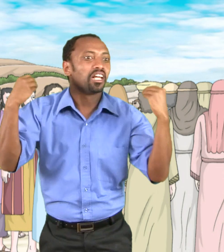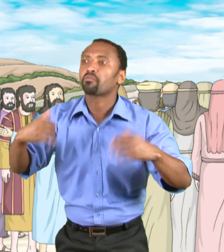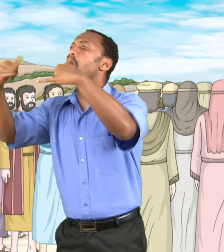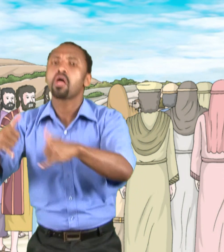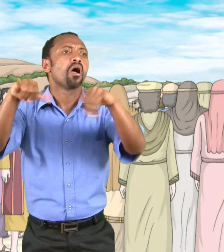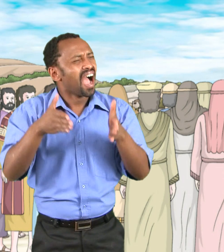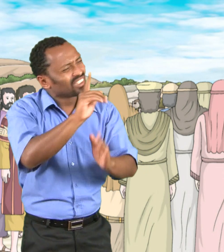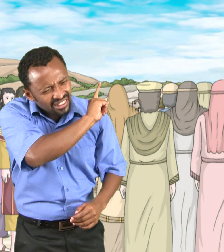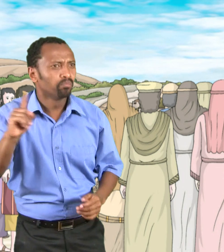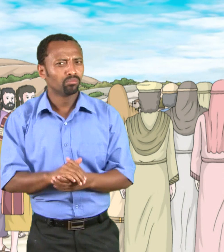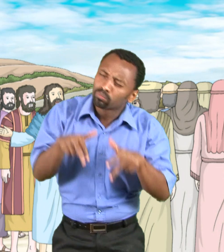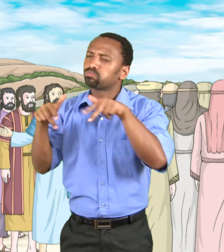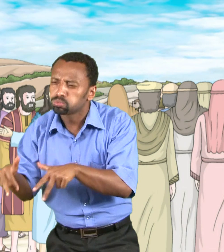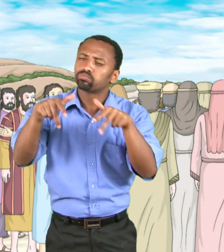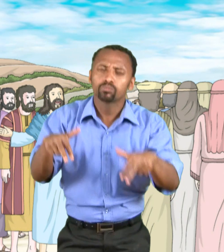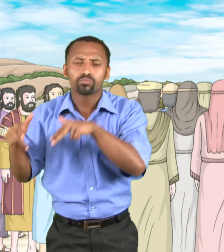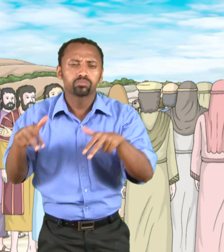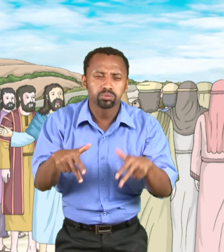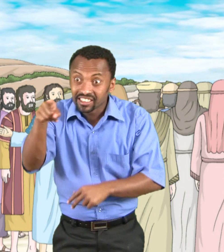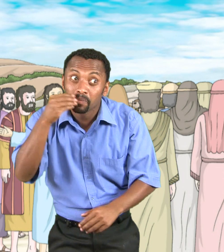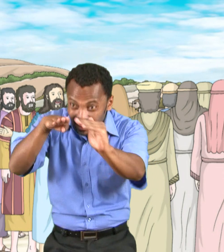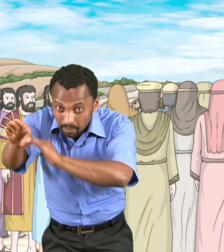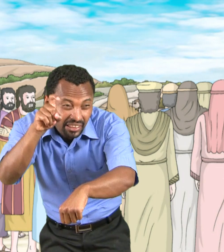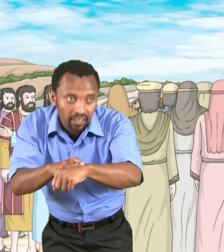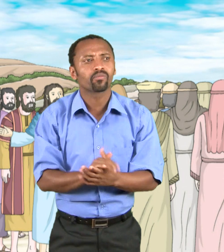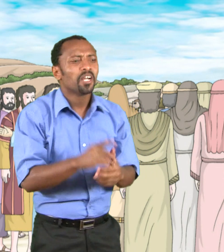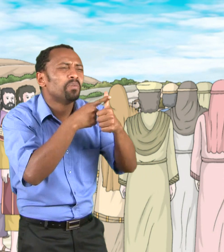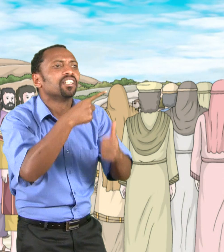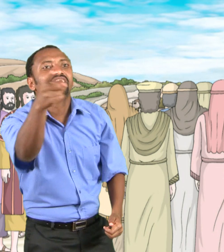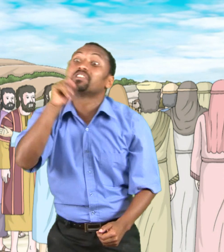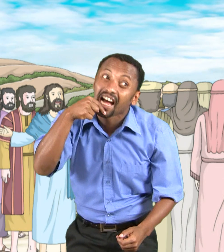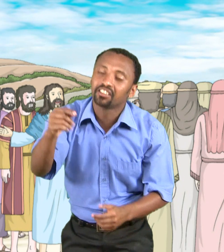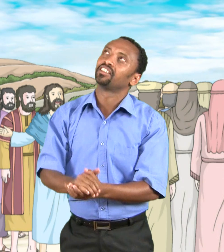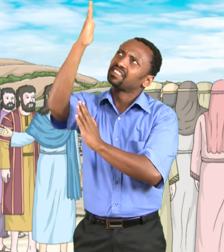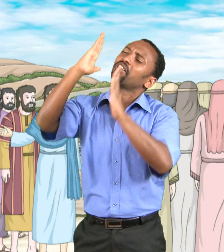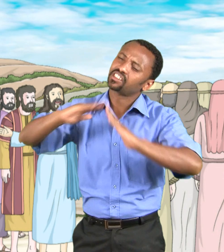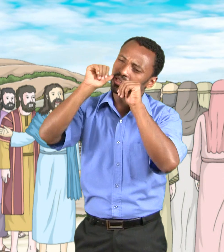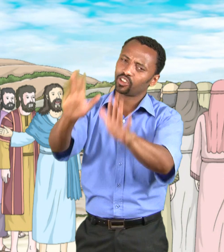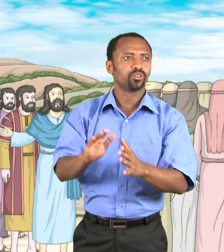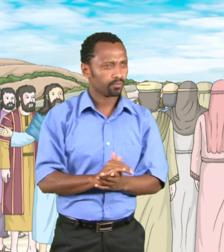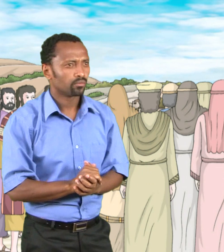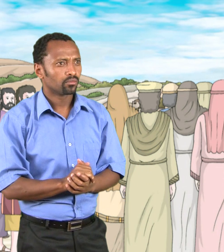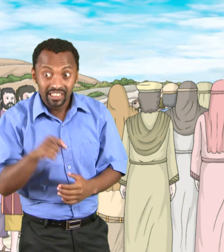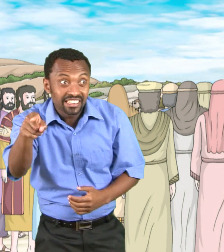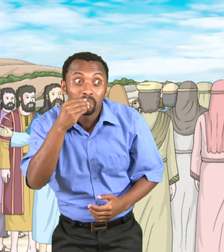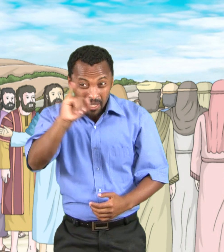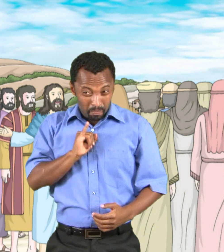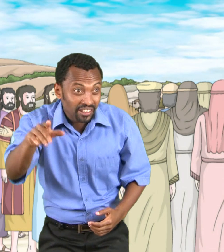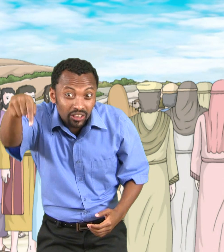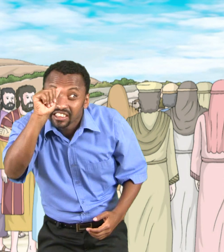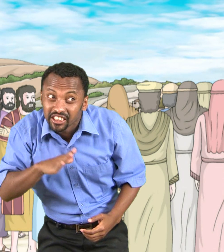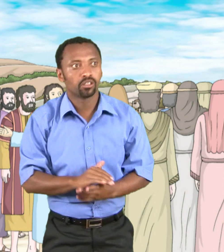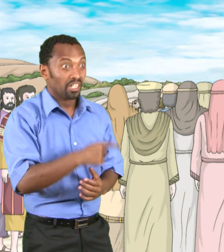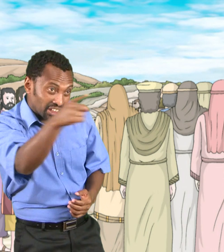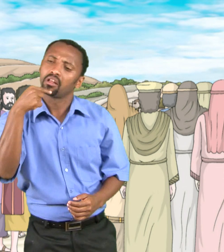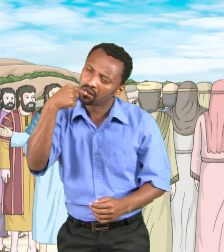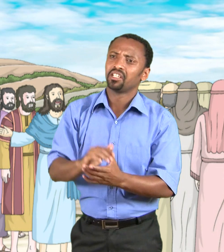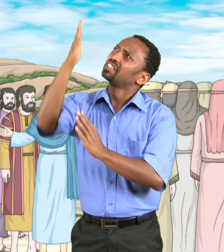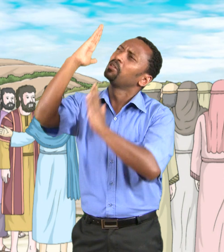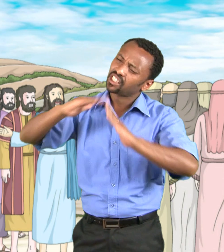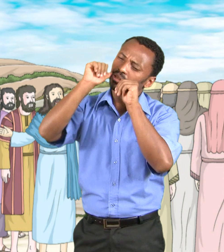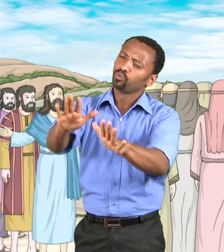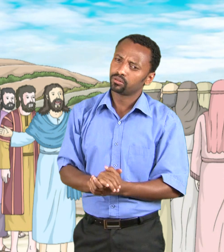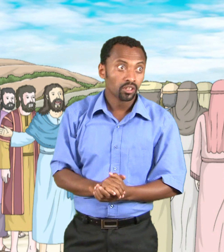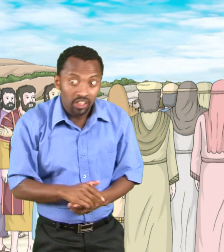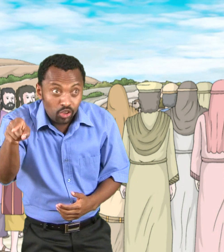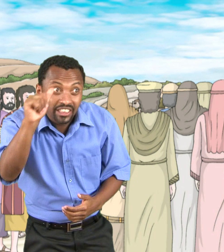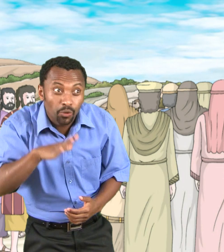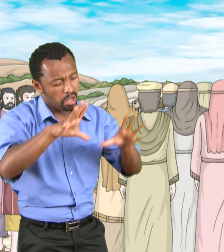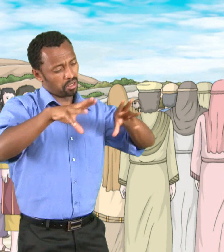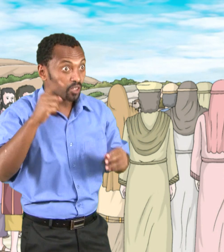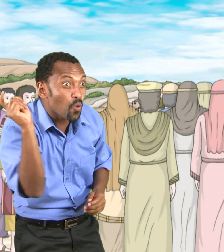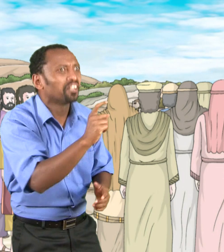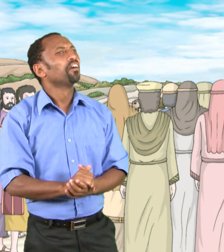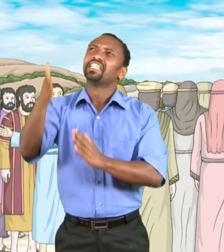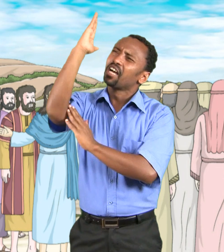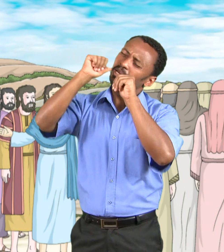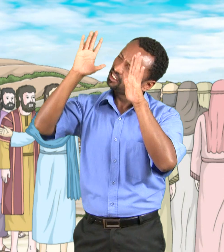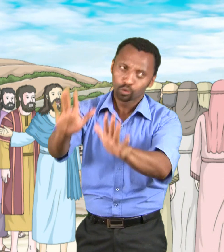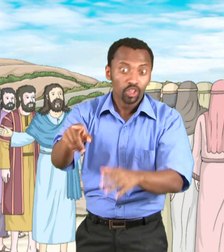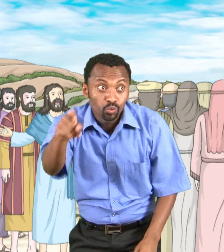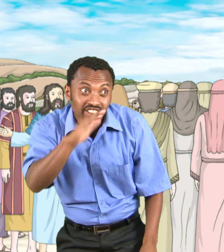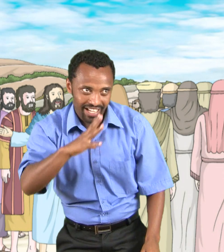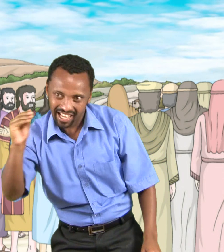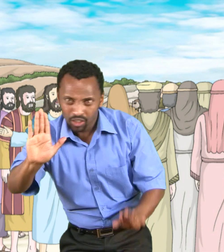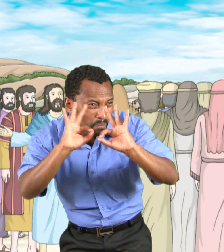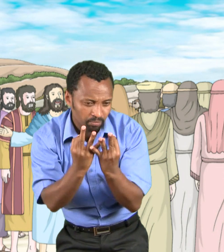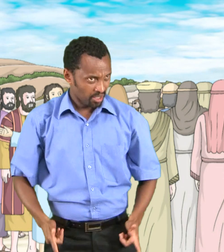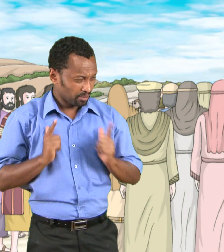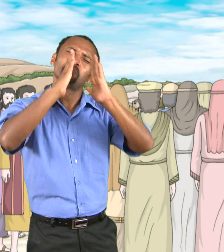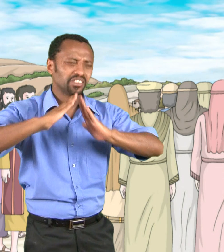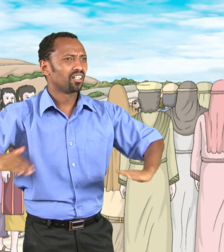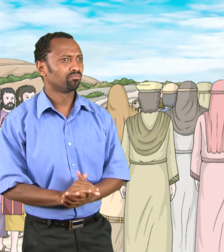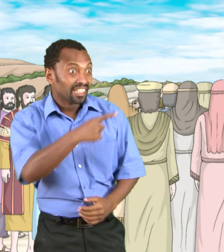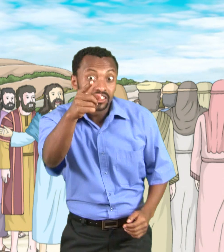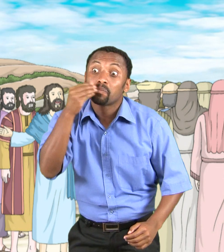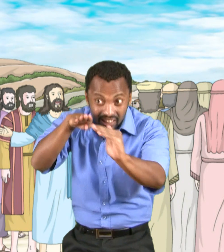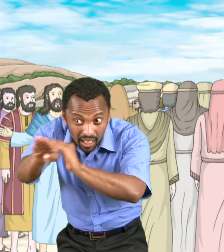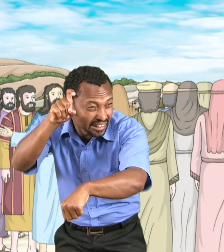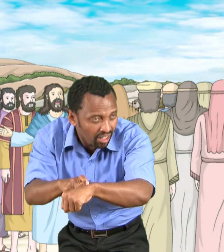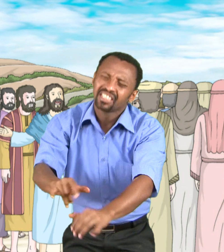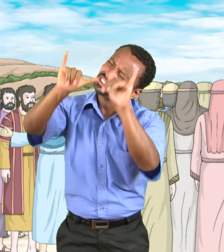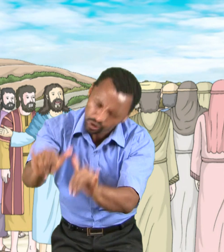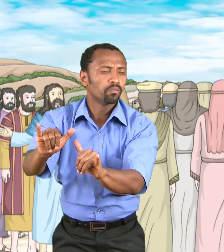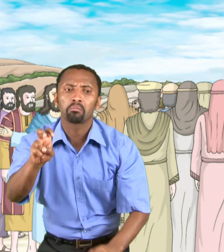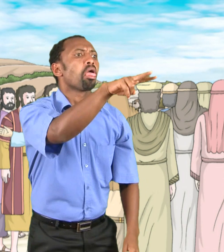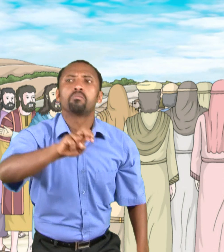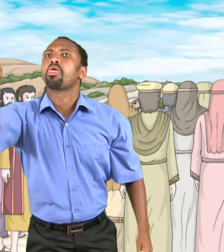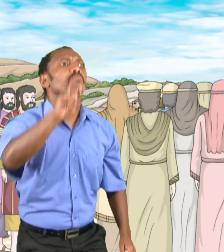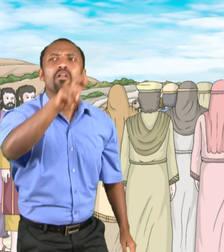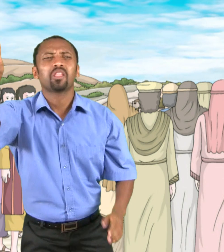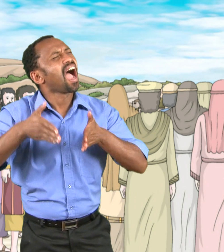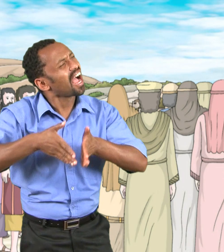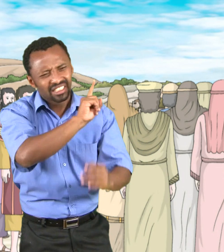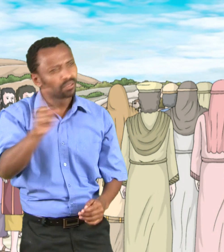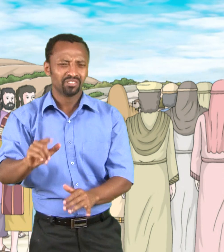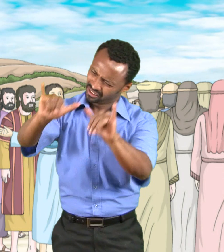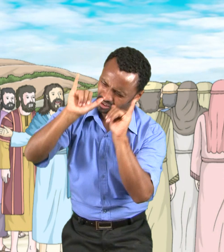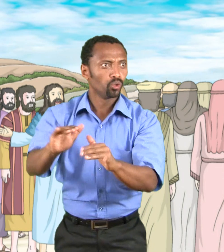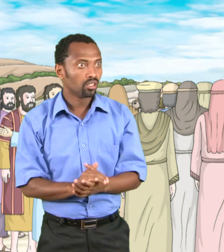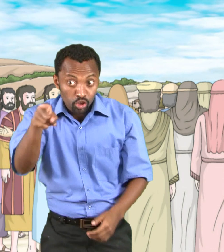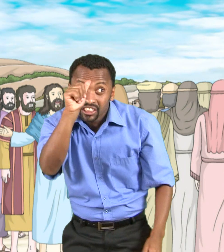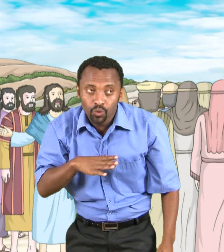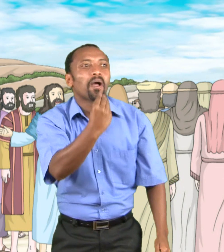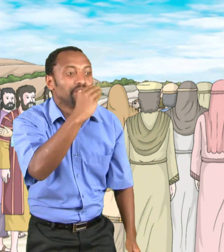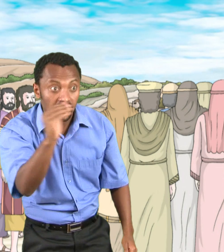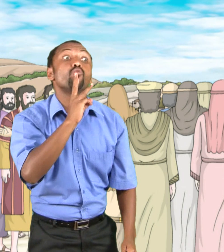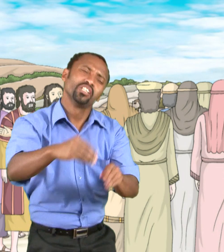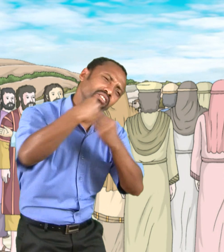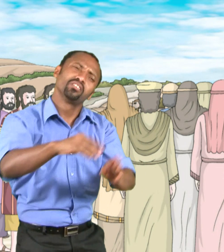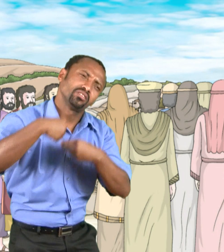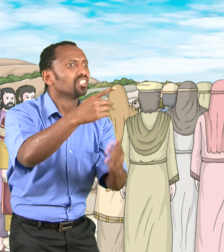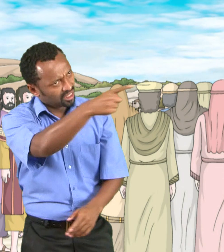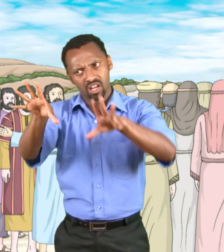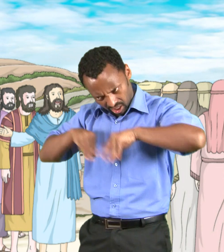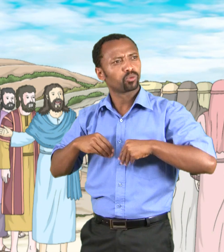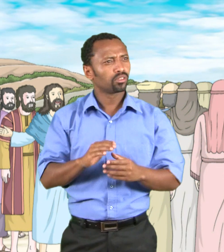If a man of peace is there, your peace will rest on him; if not, it will return to you. Stay at the same house, eating and drinking whatever you are offered.